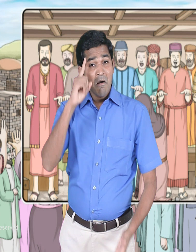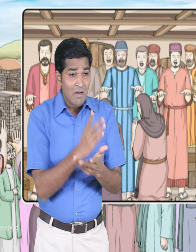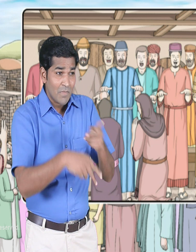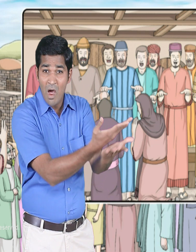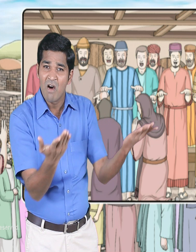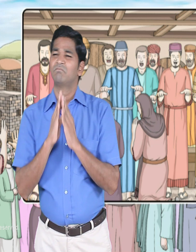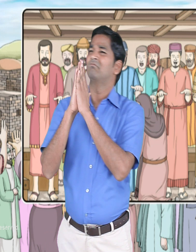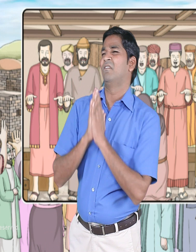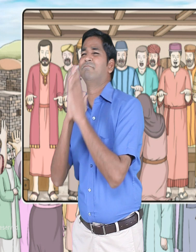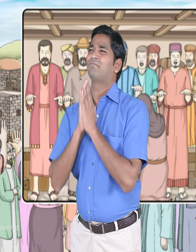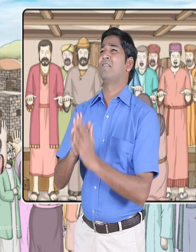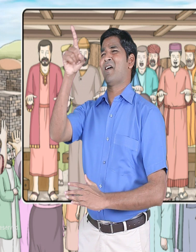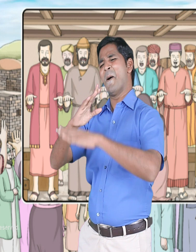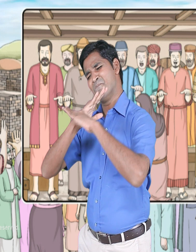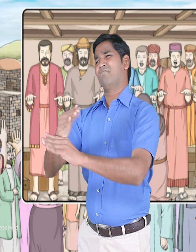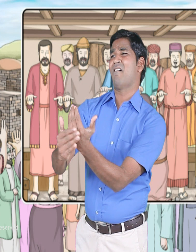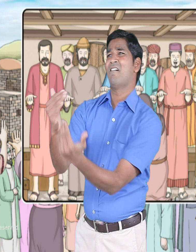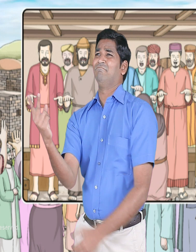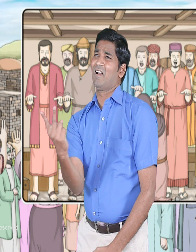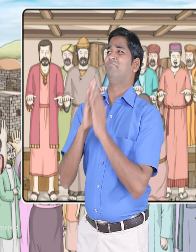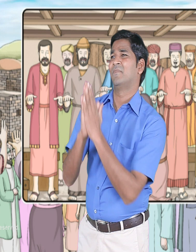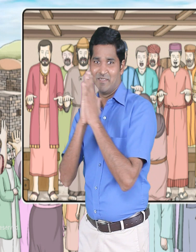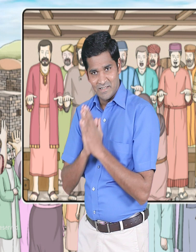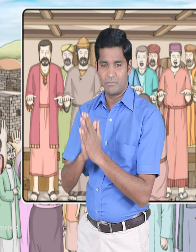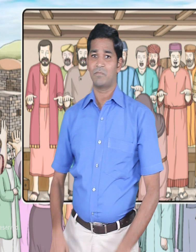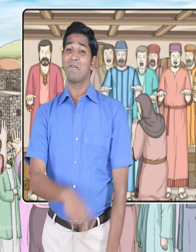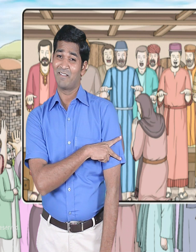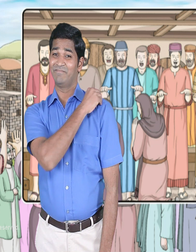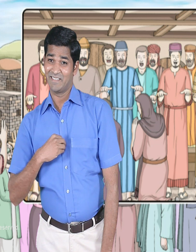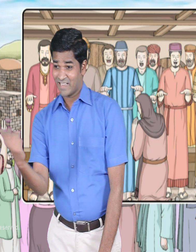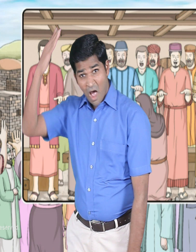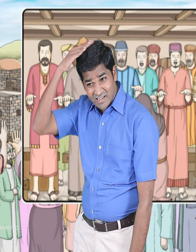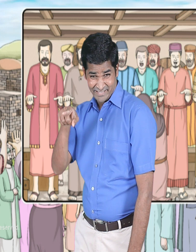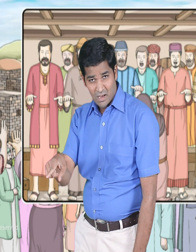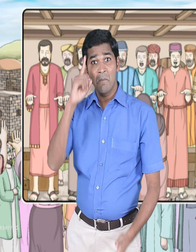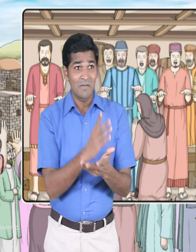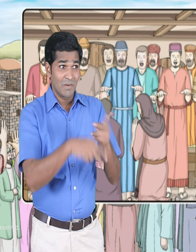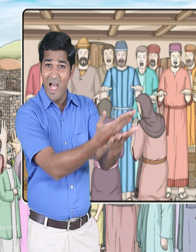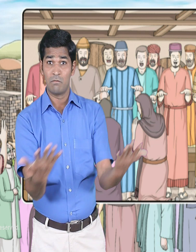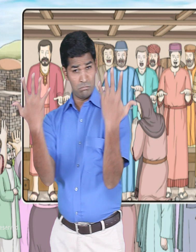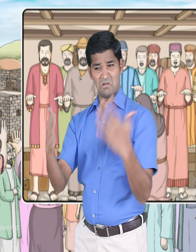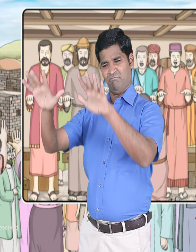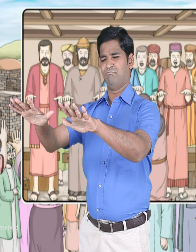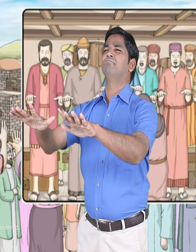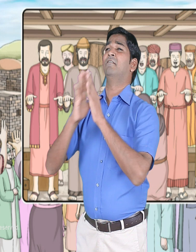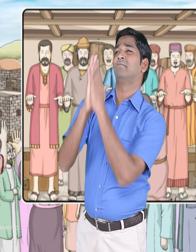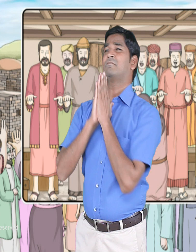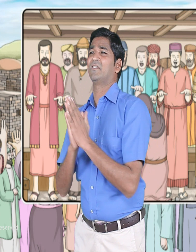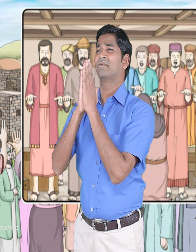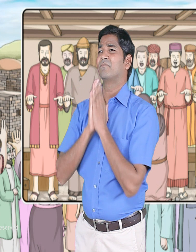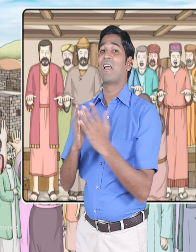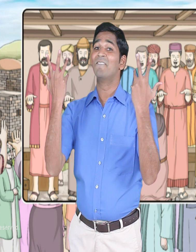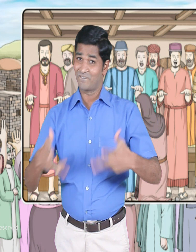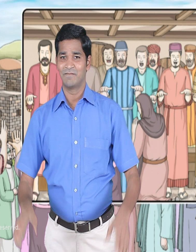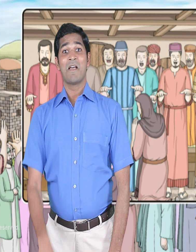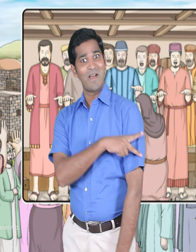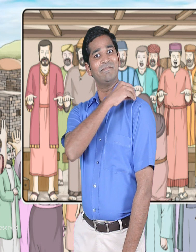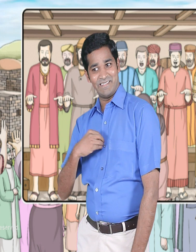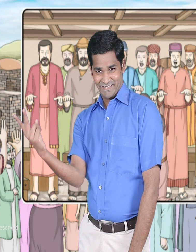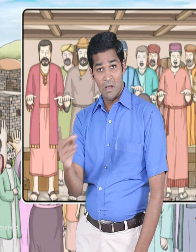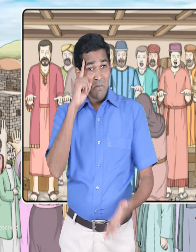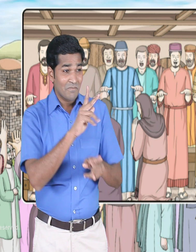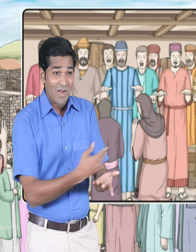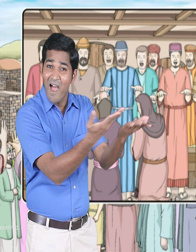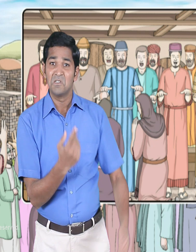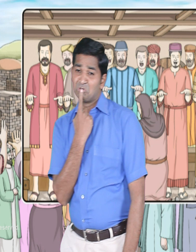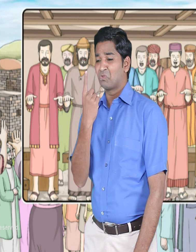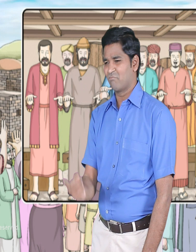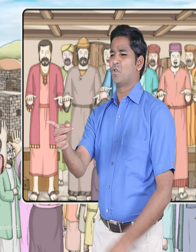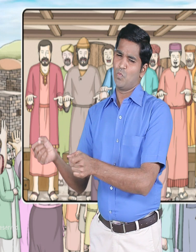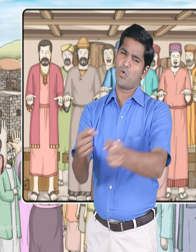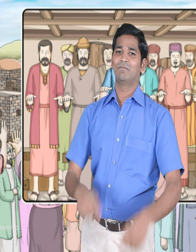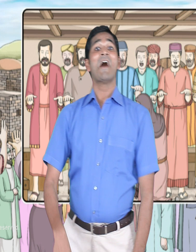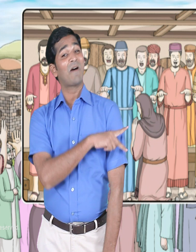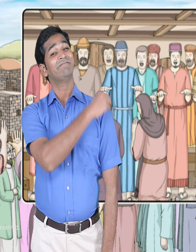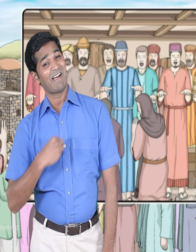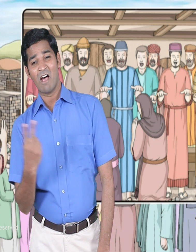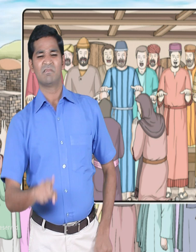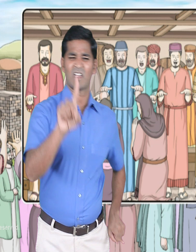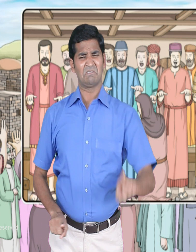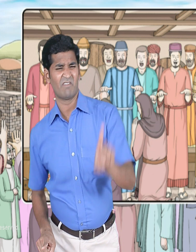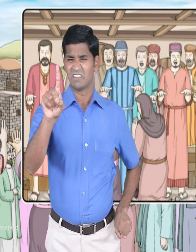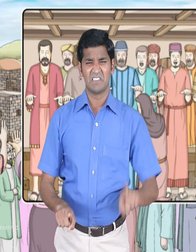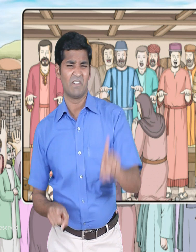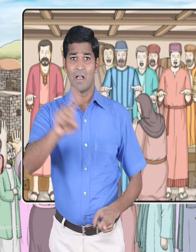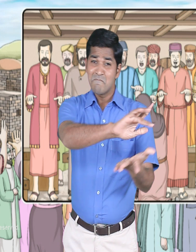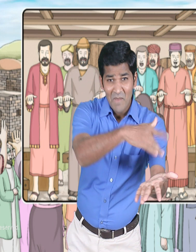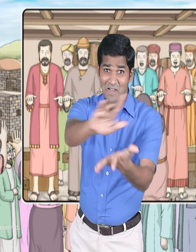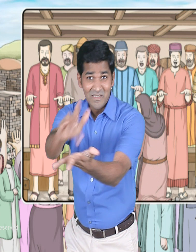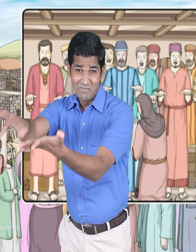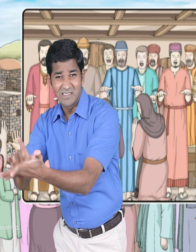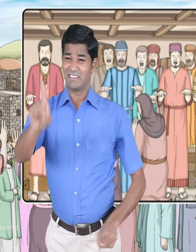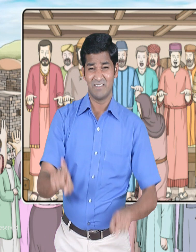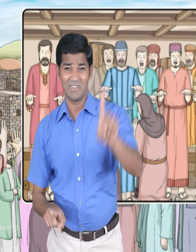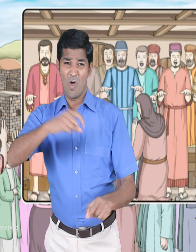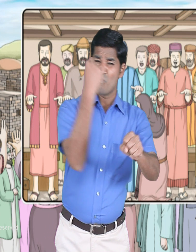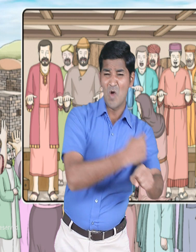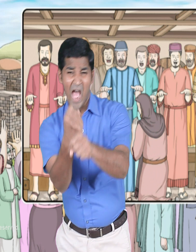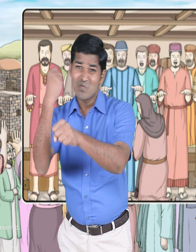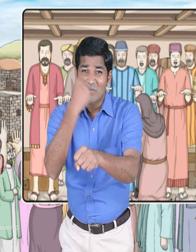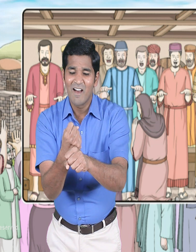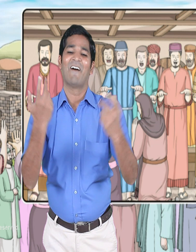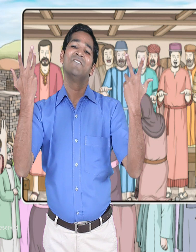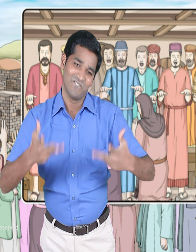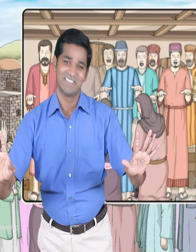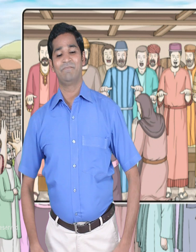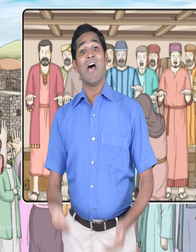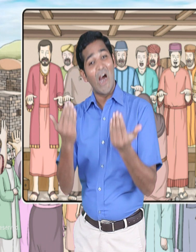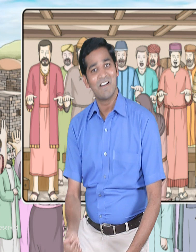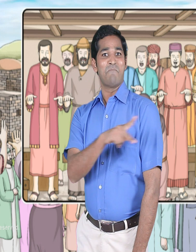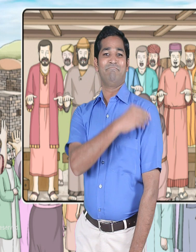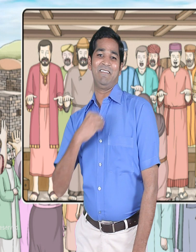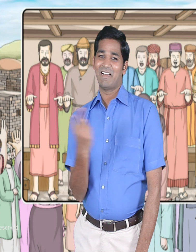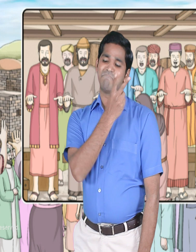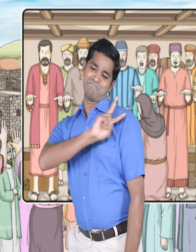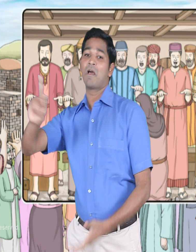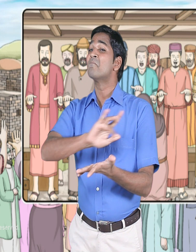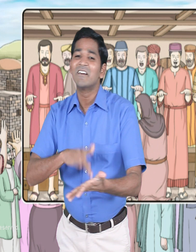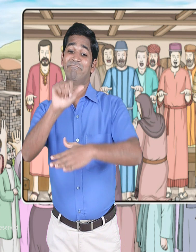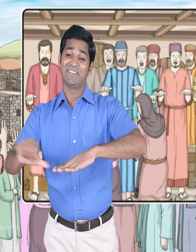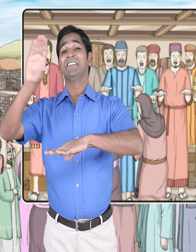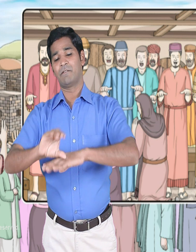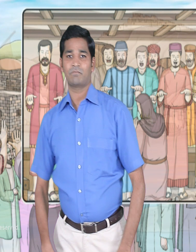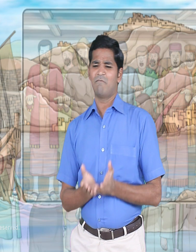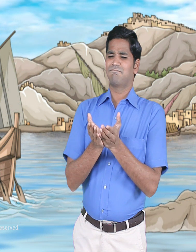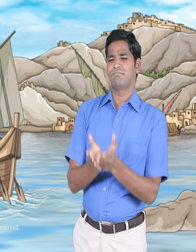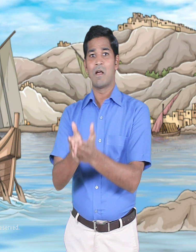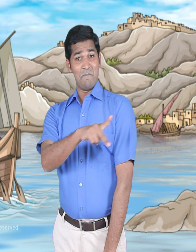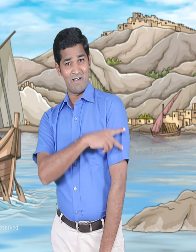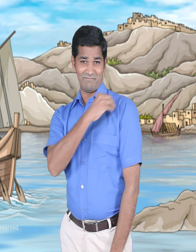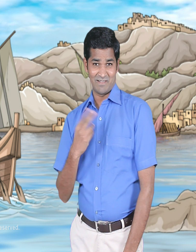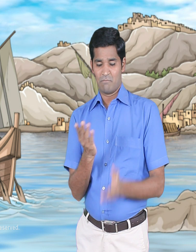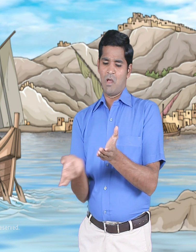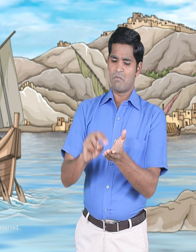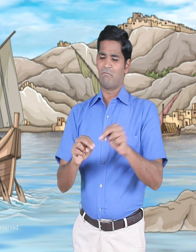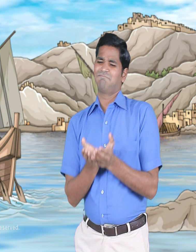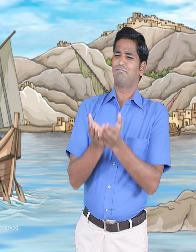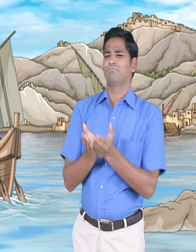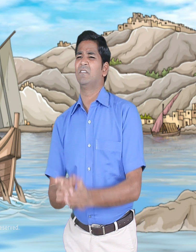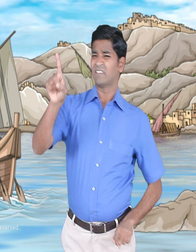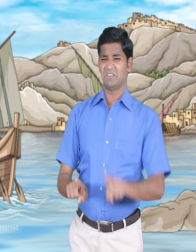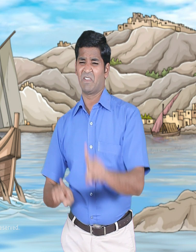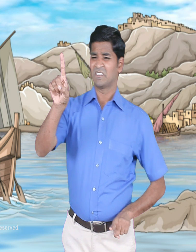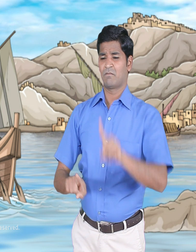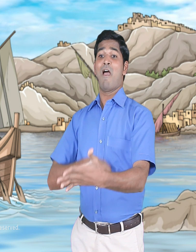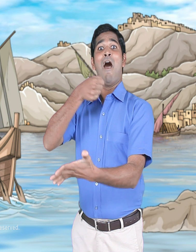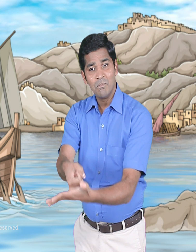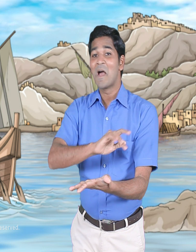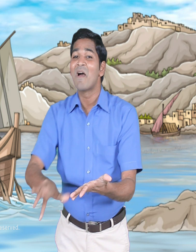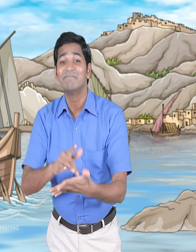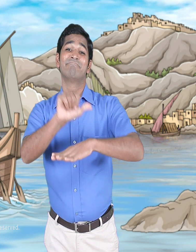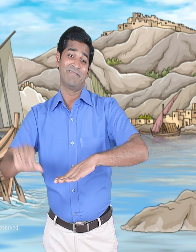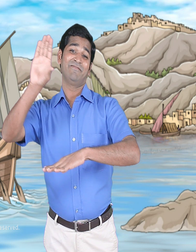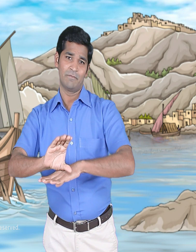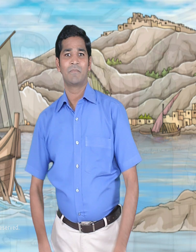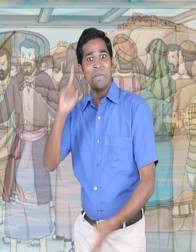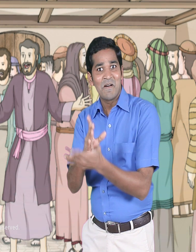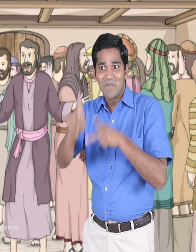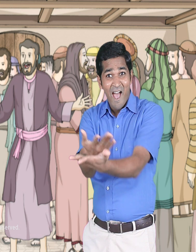From Attalia they sailed to Antioch, where they had been commended to the grace of God for the work they had just completed.